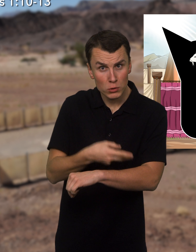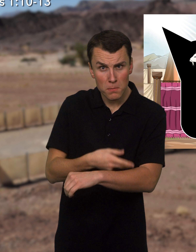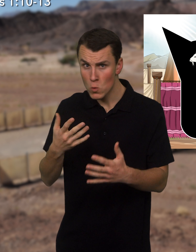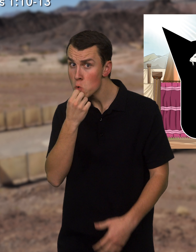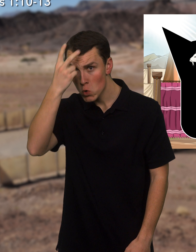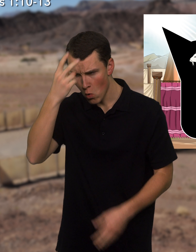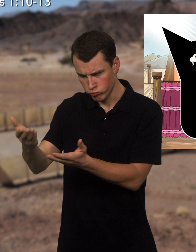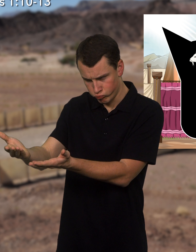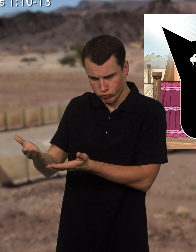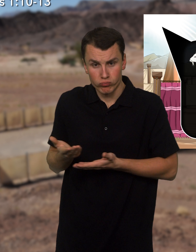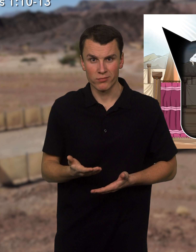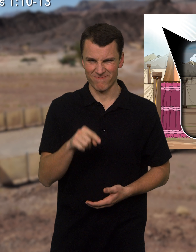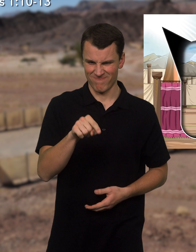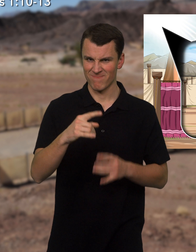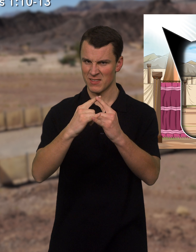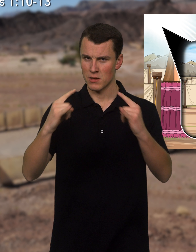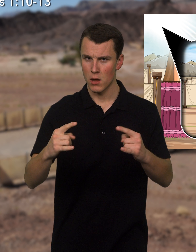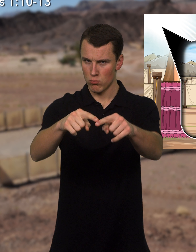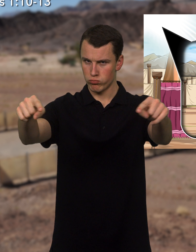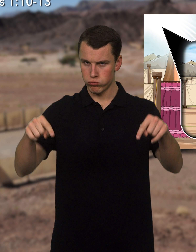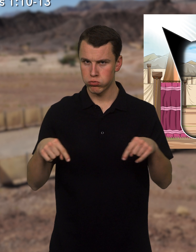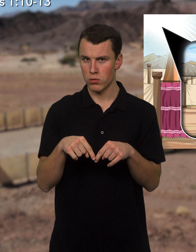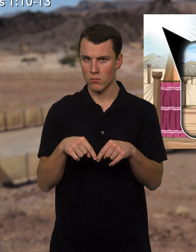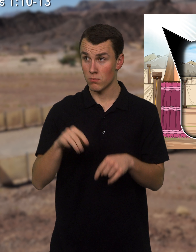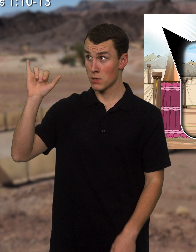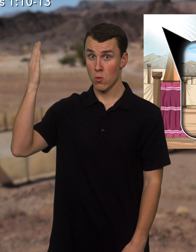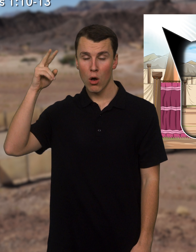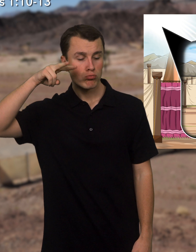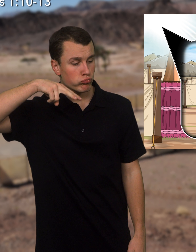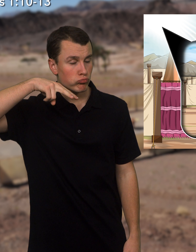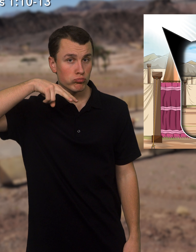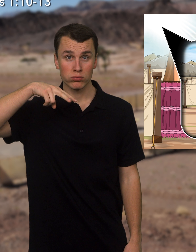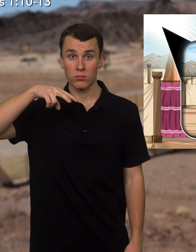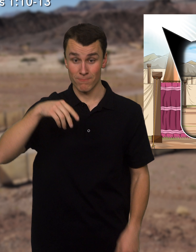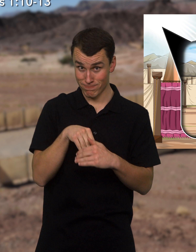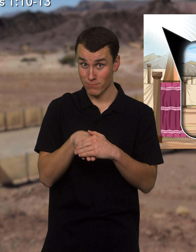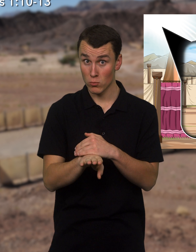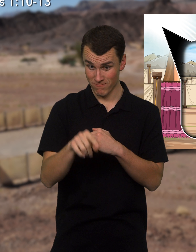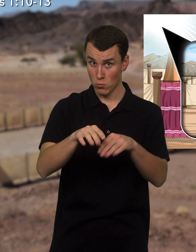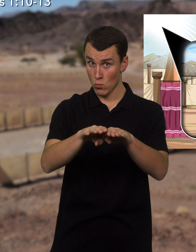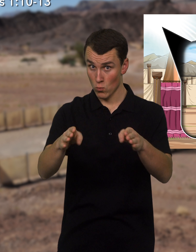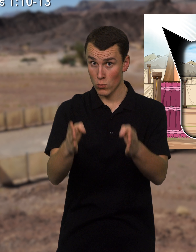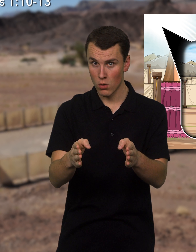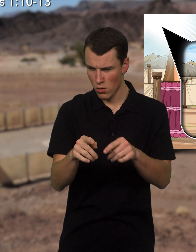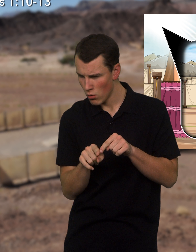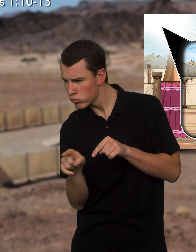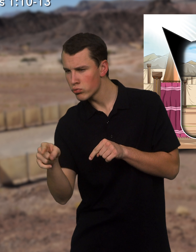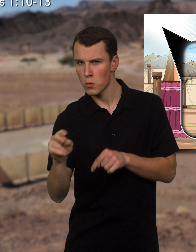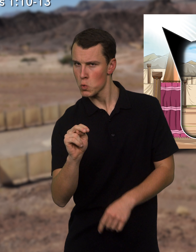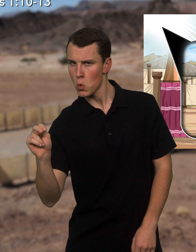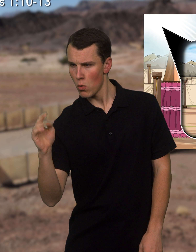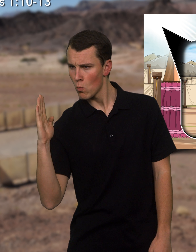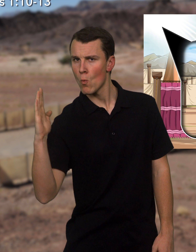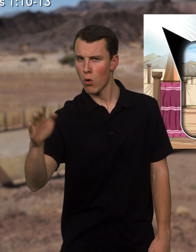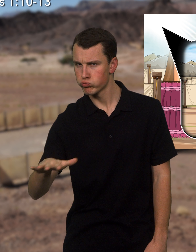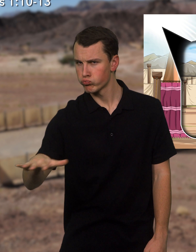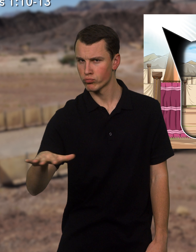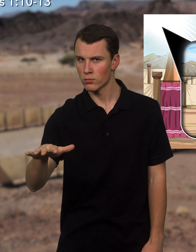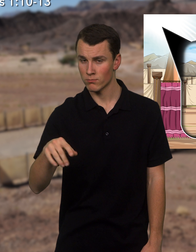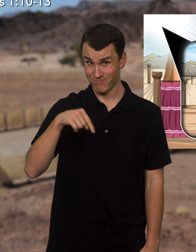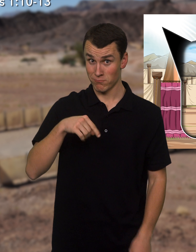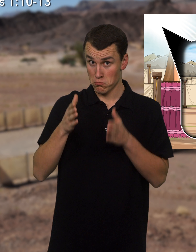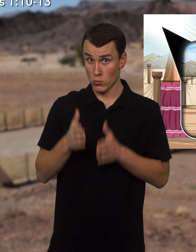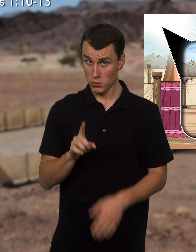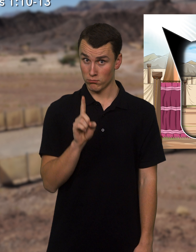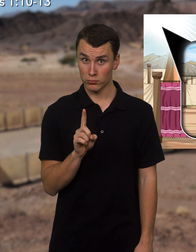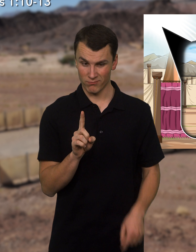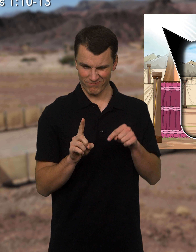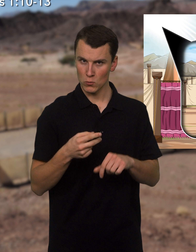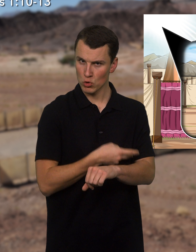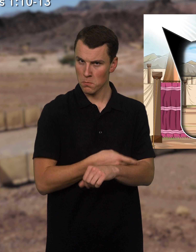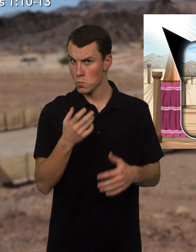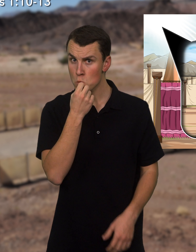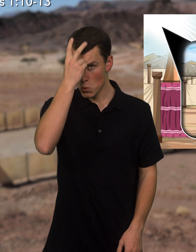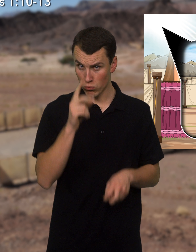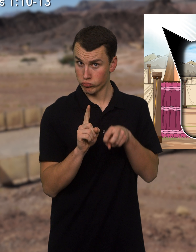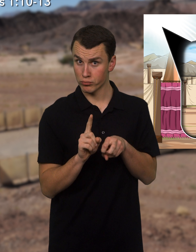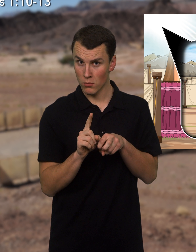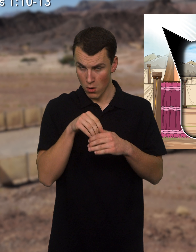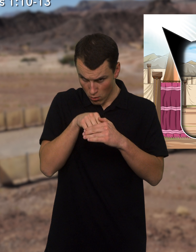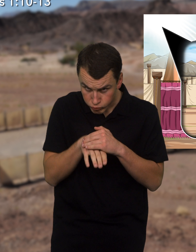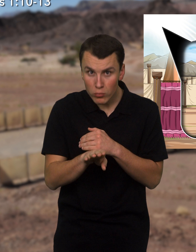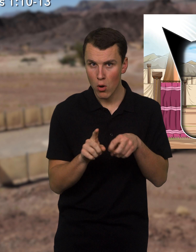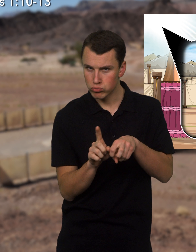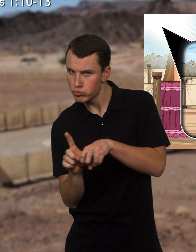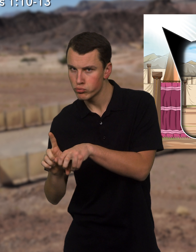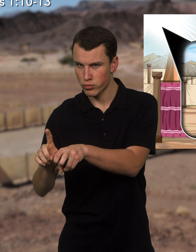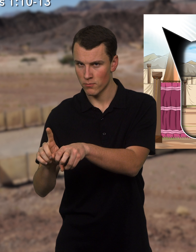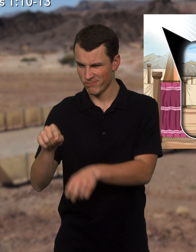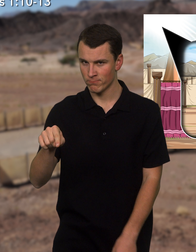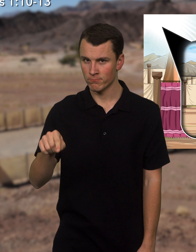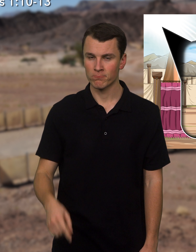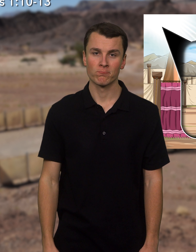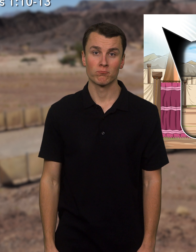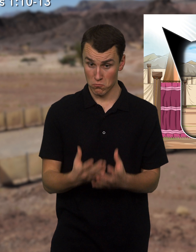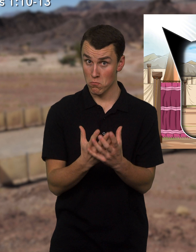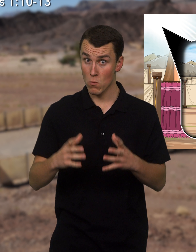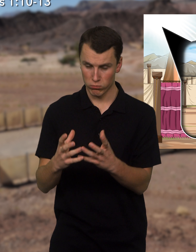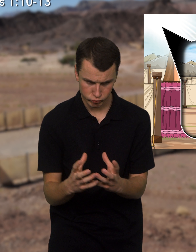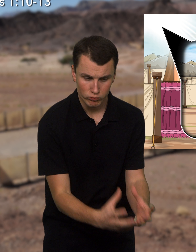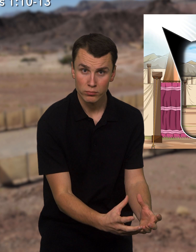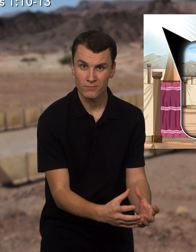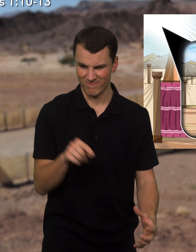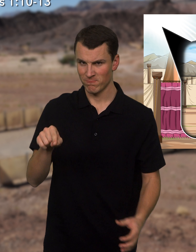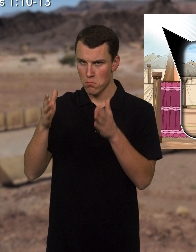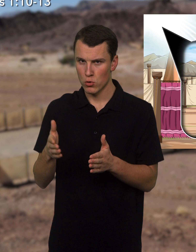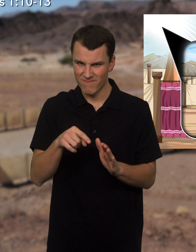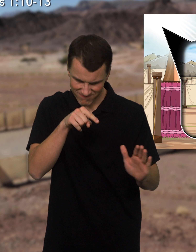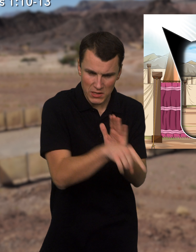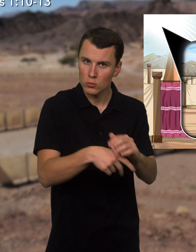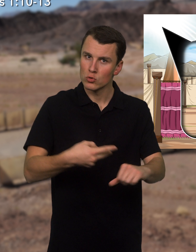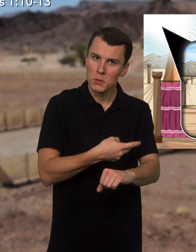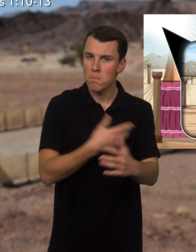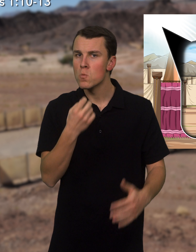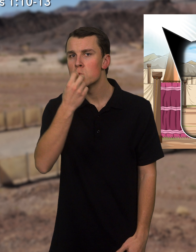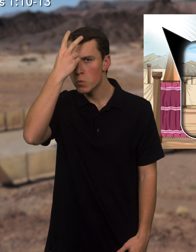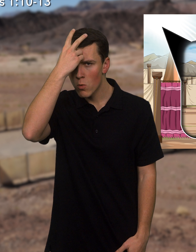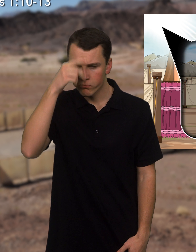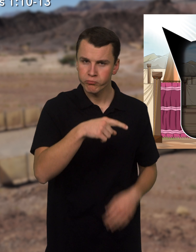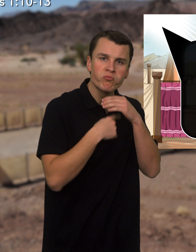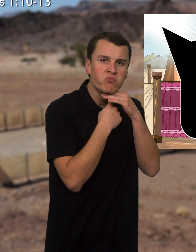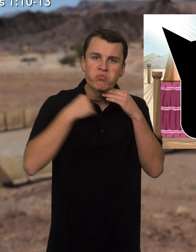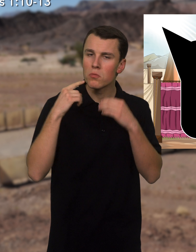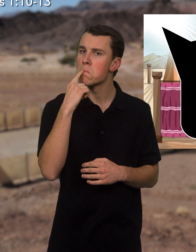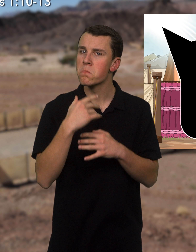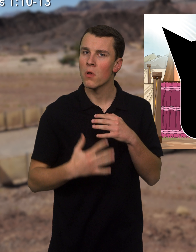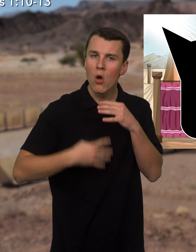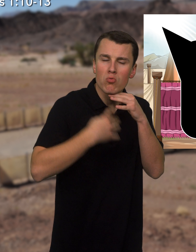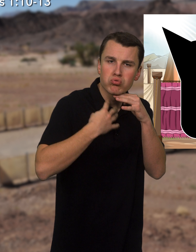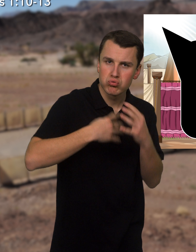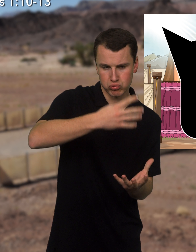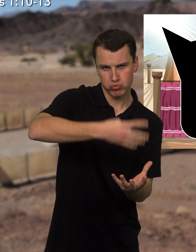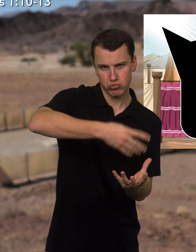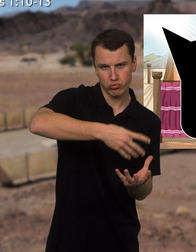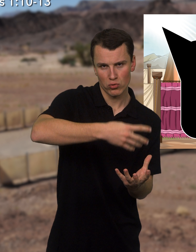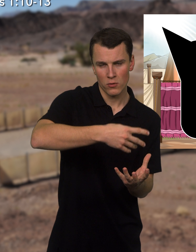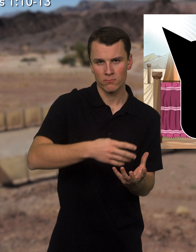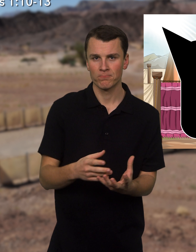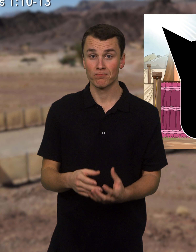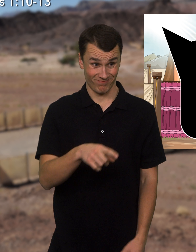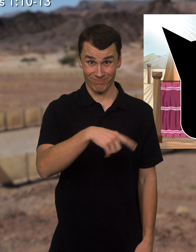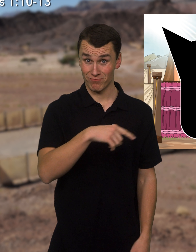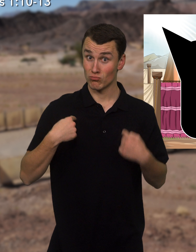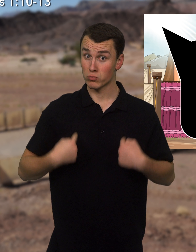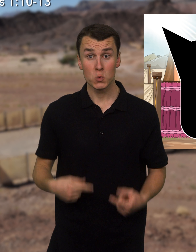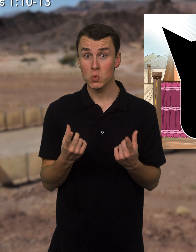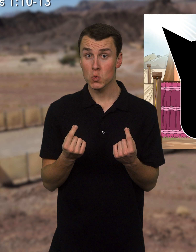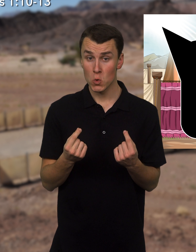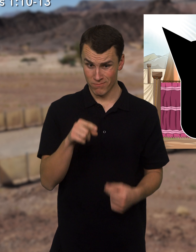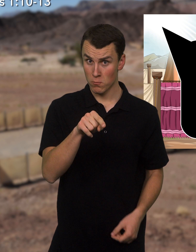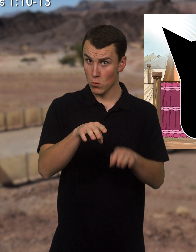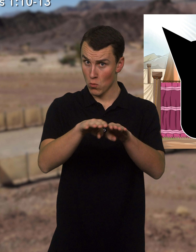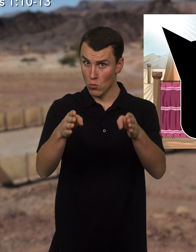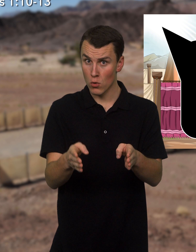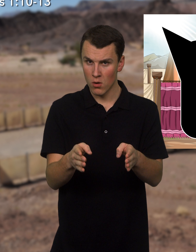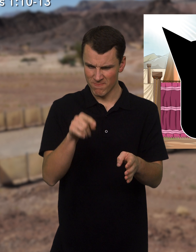He shall slaughter it on the north side of the altar before the LORD, and Aaron’s sons the priests are to sprinkle its blood against the altar on all sides.